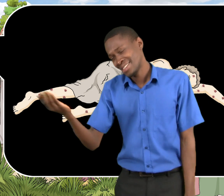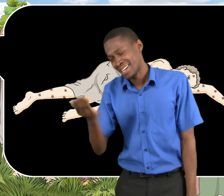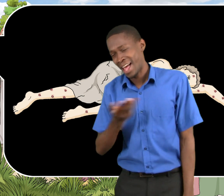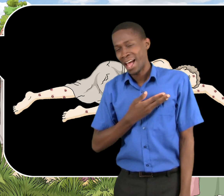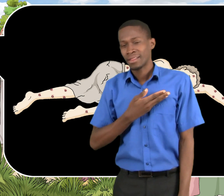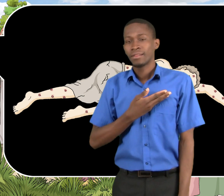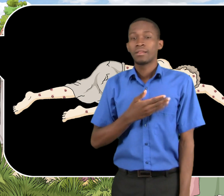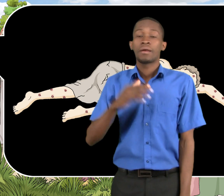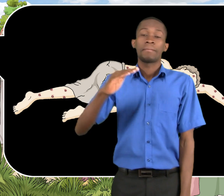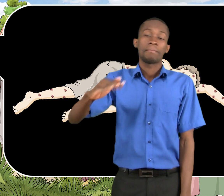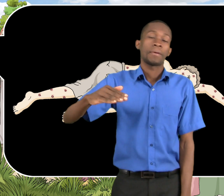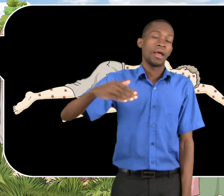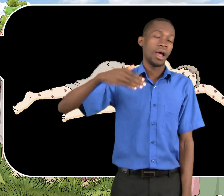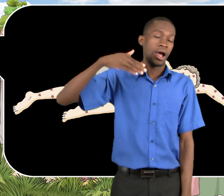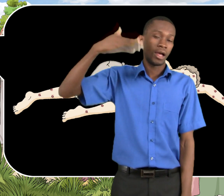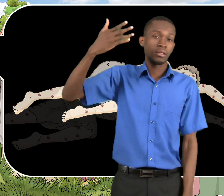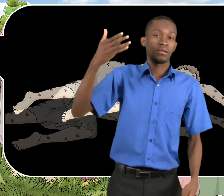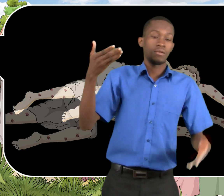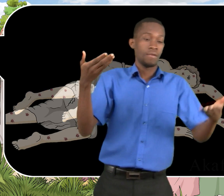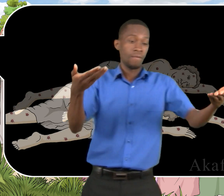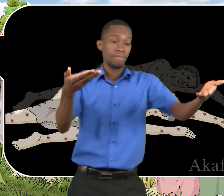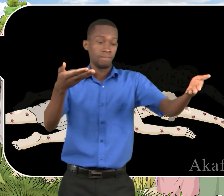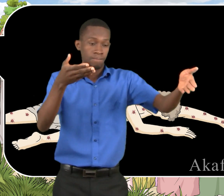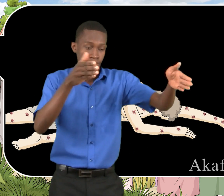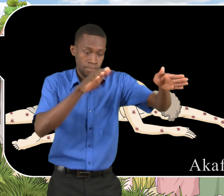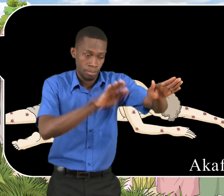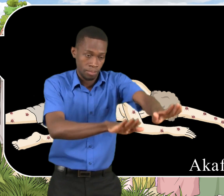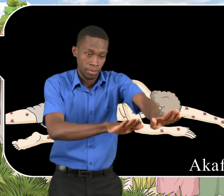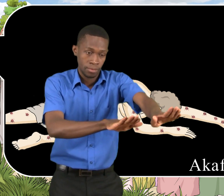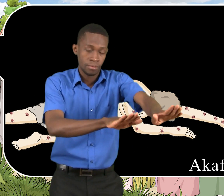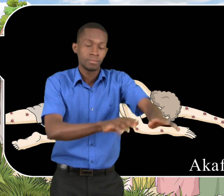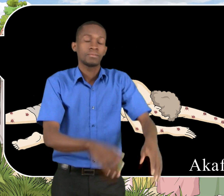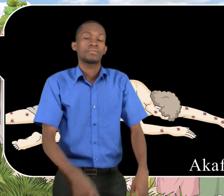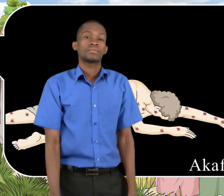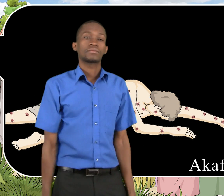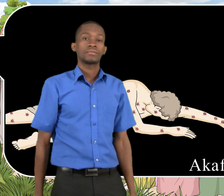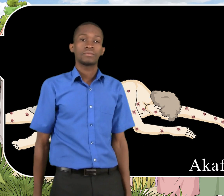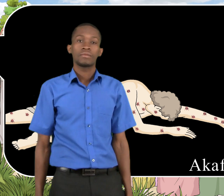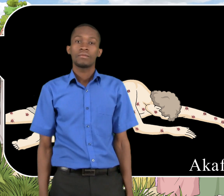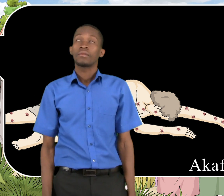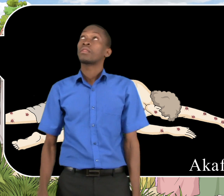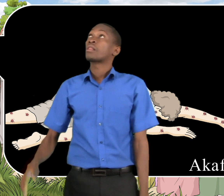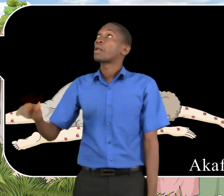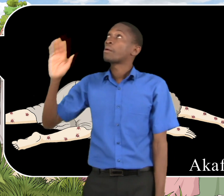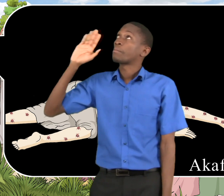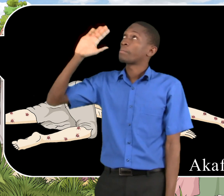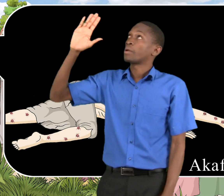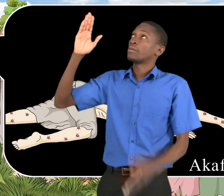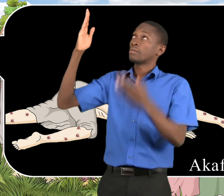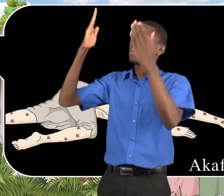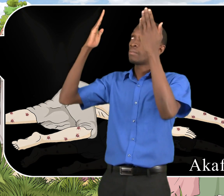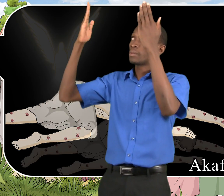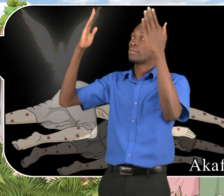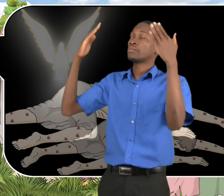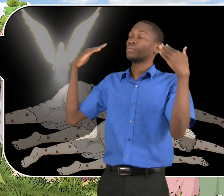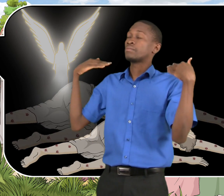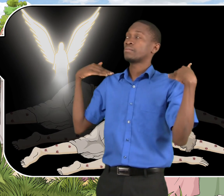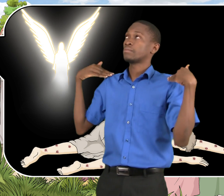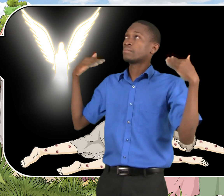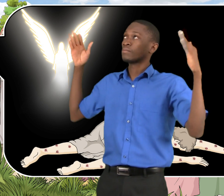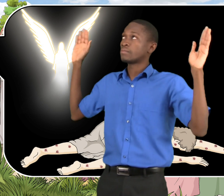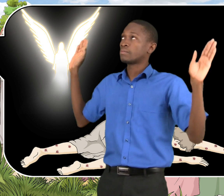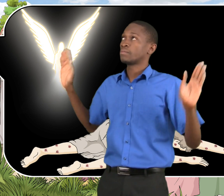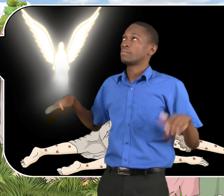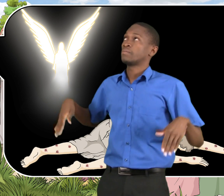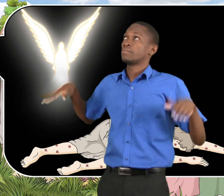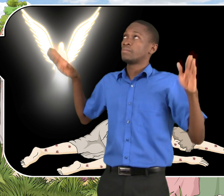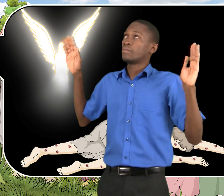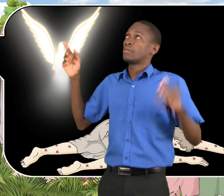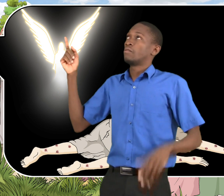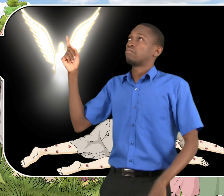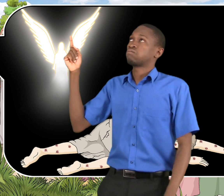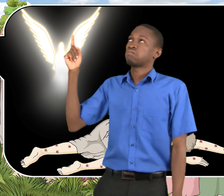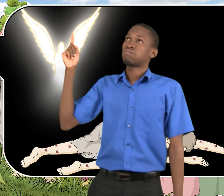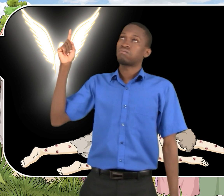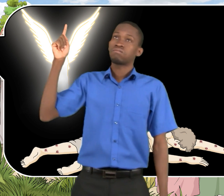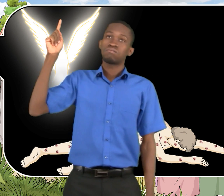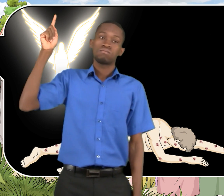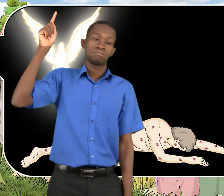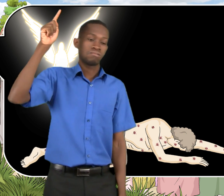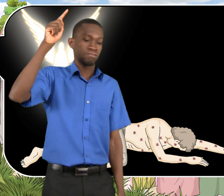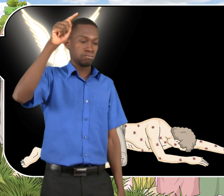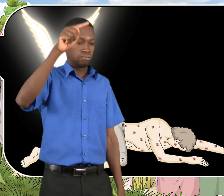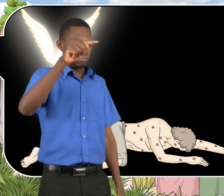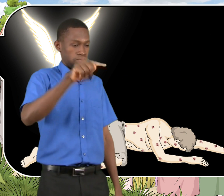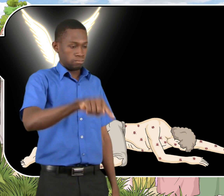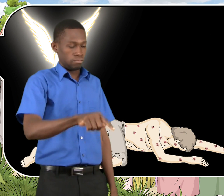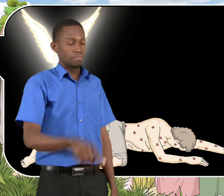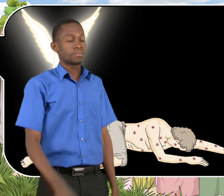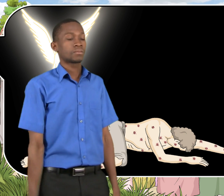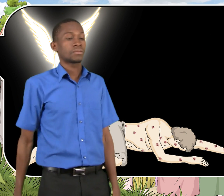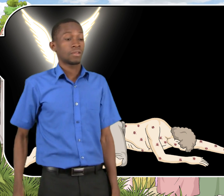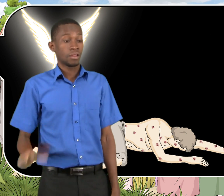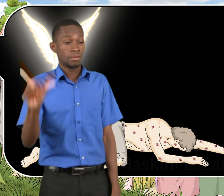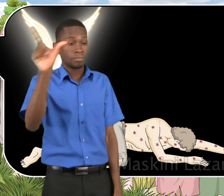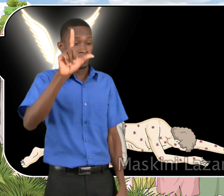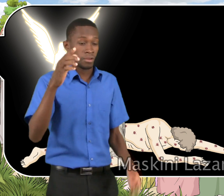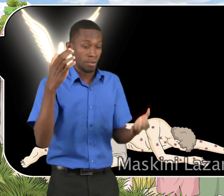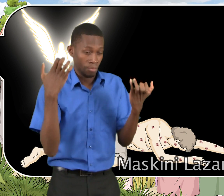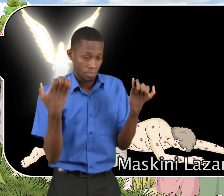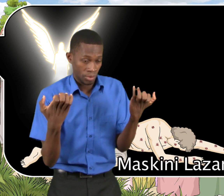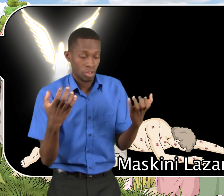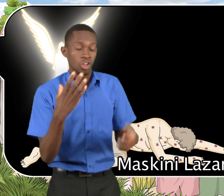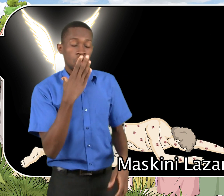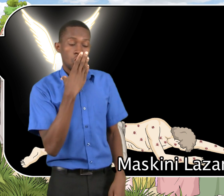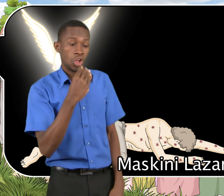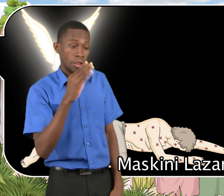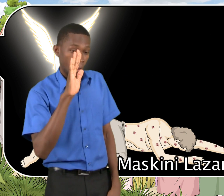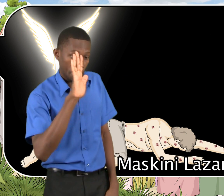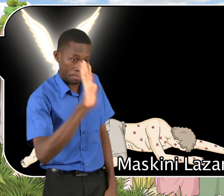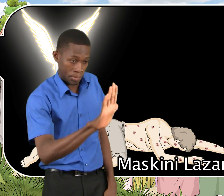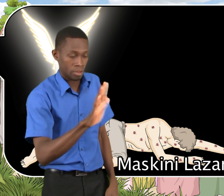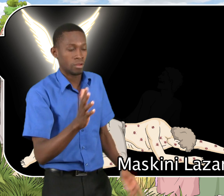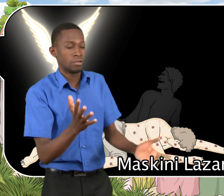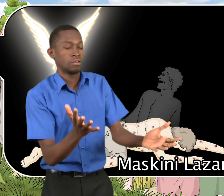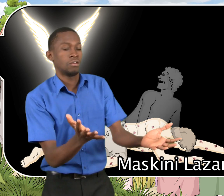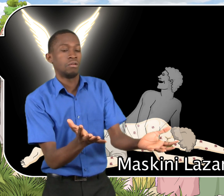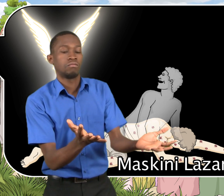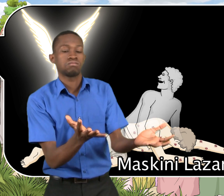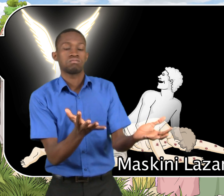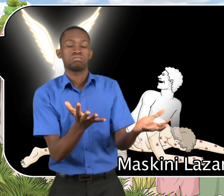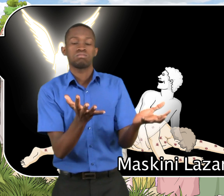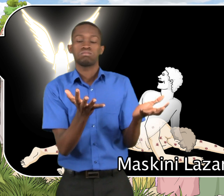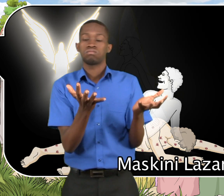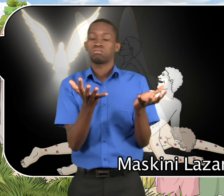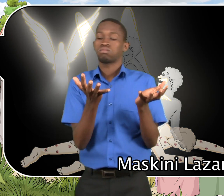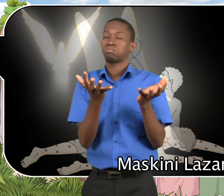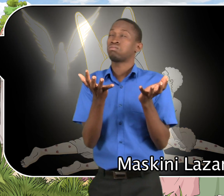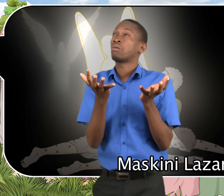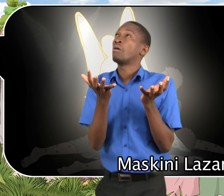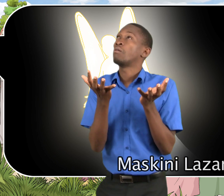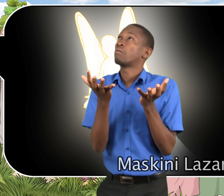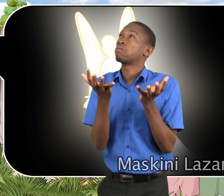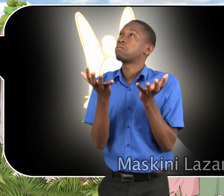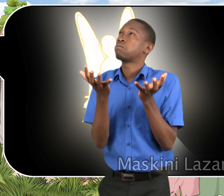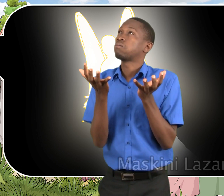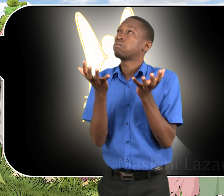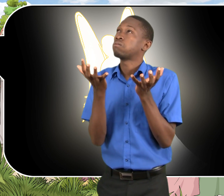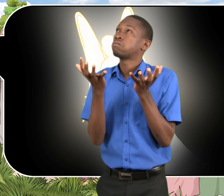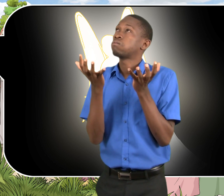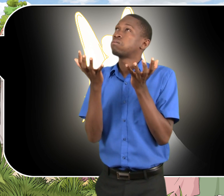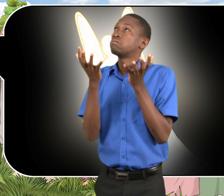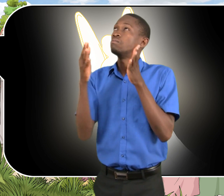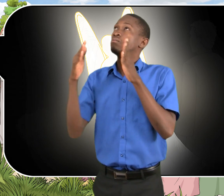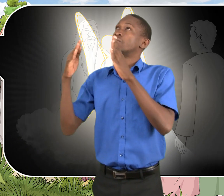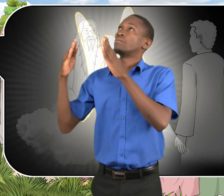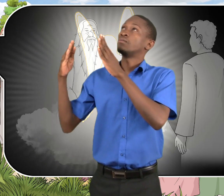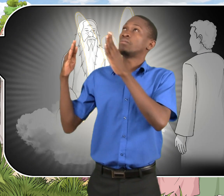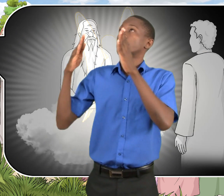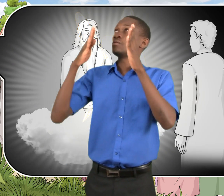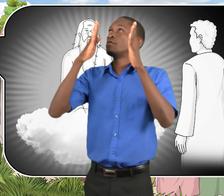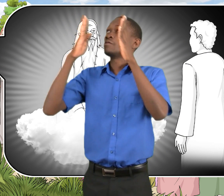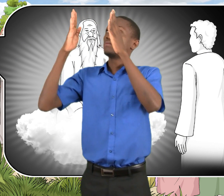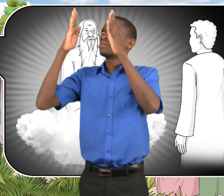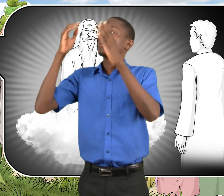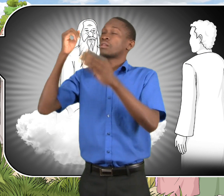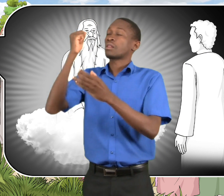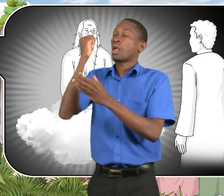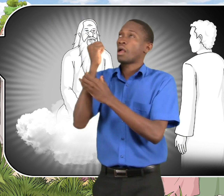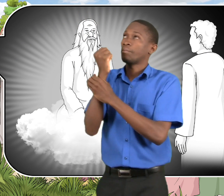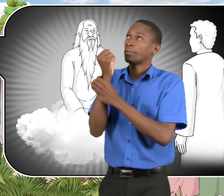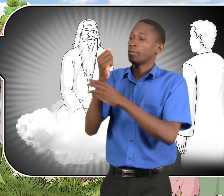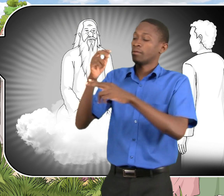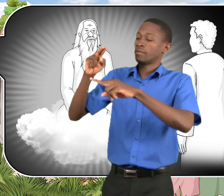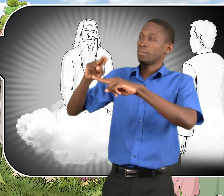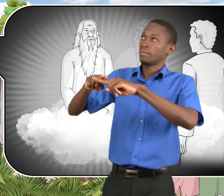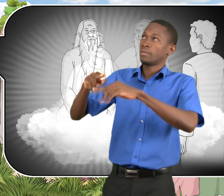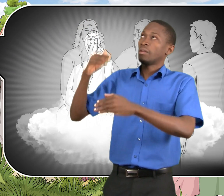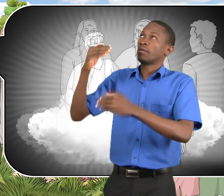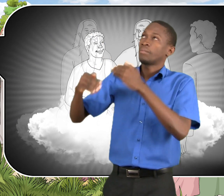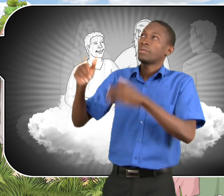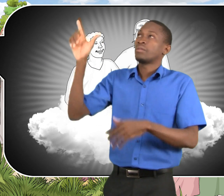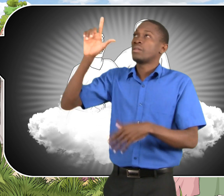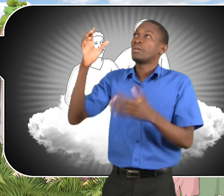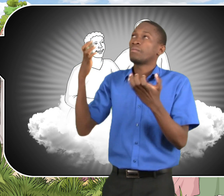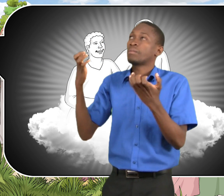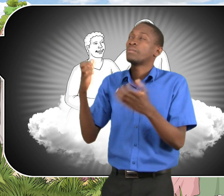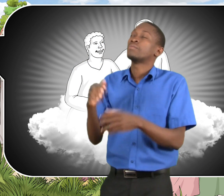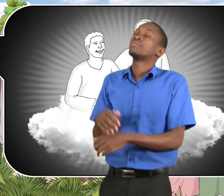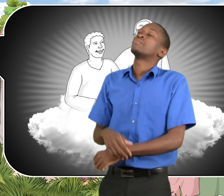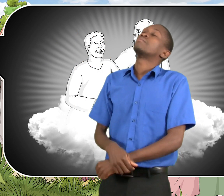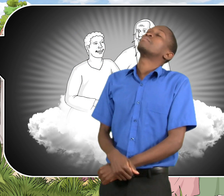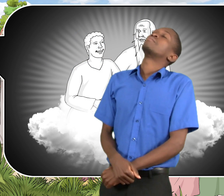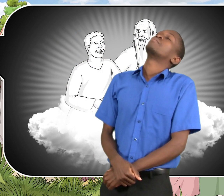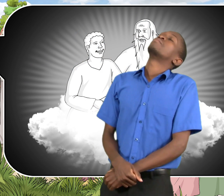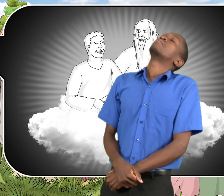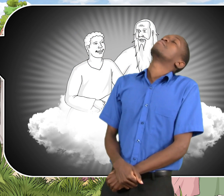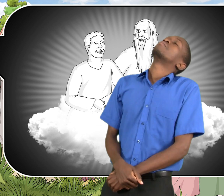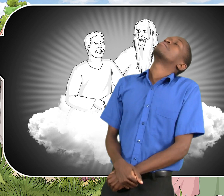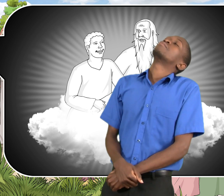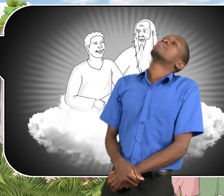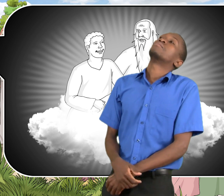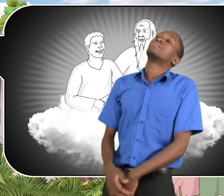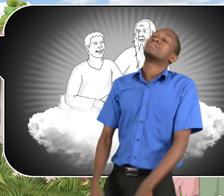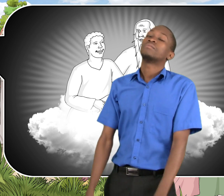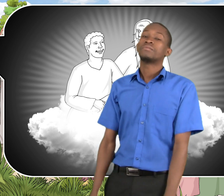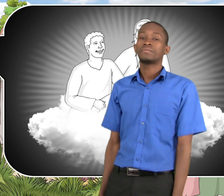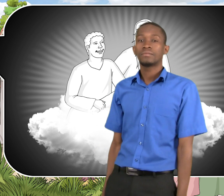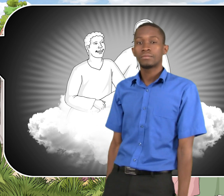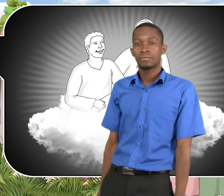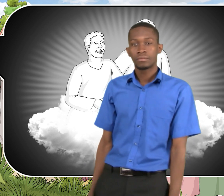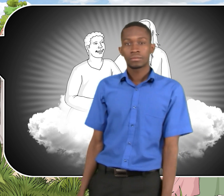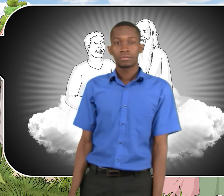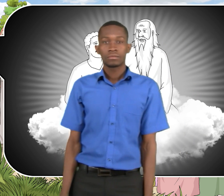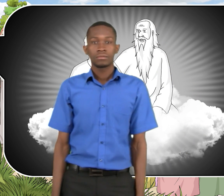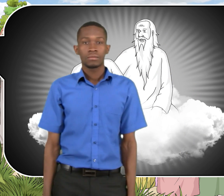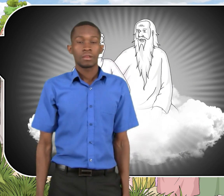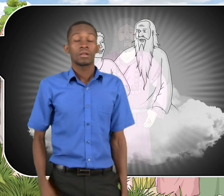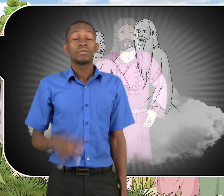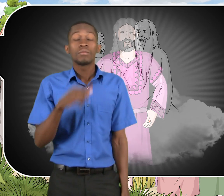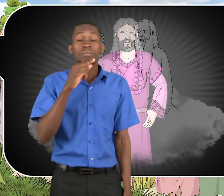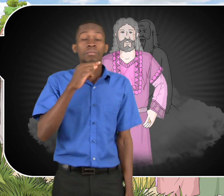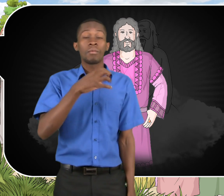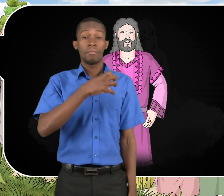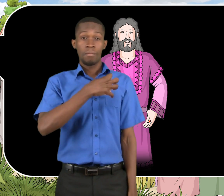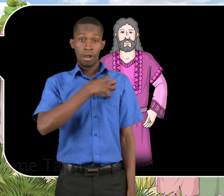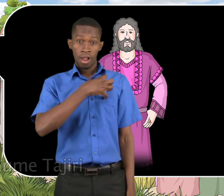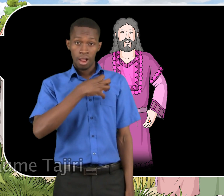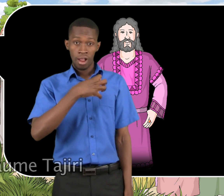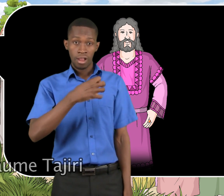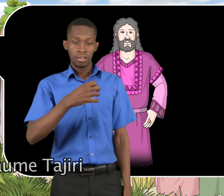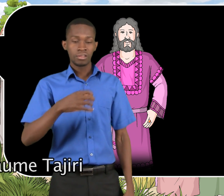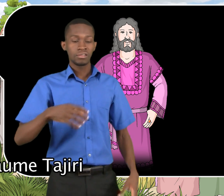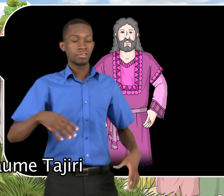One day the beggar died and was carried by the angels to Abraham’s side.